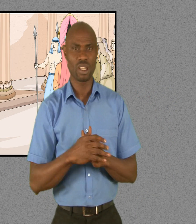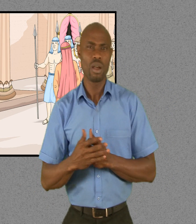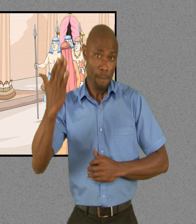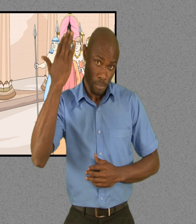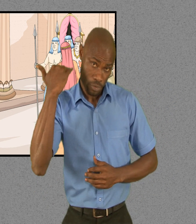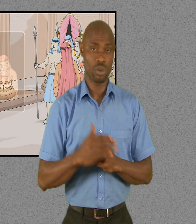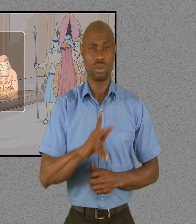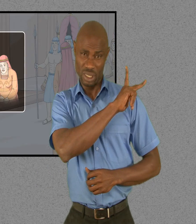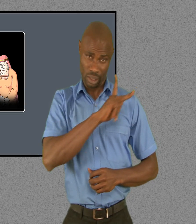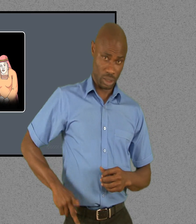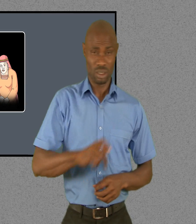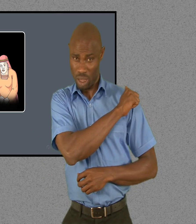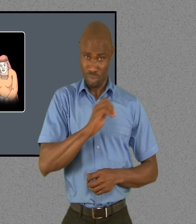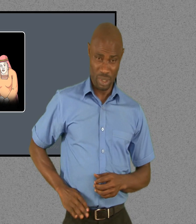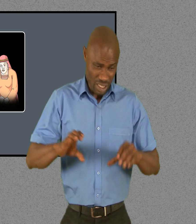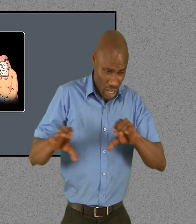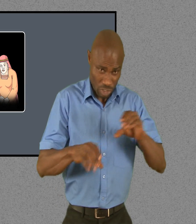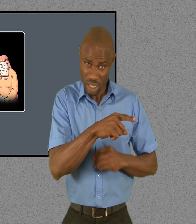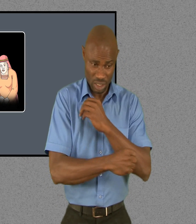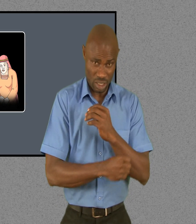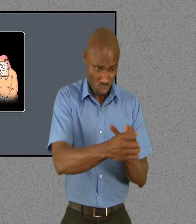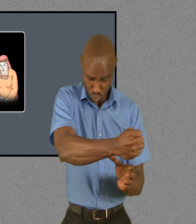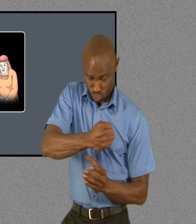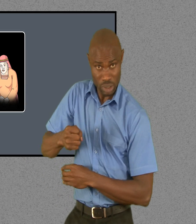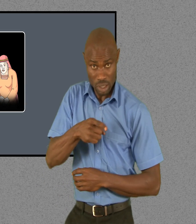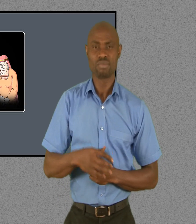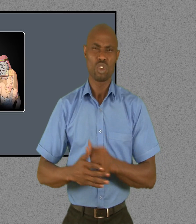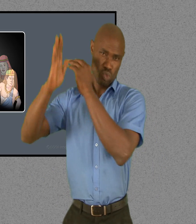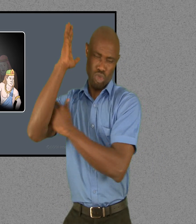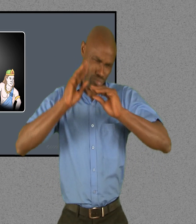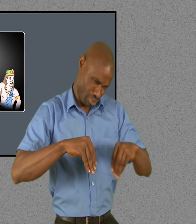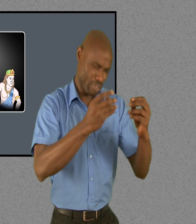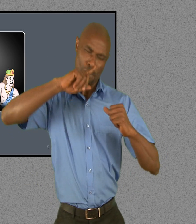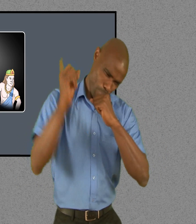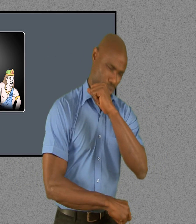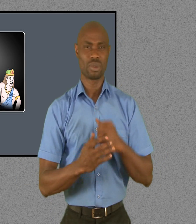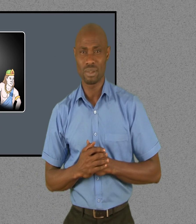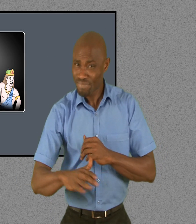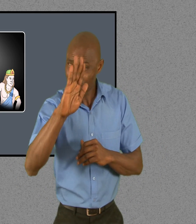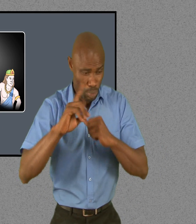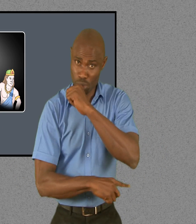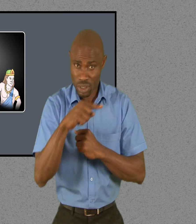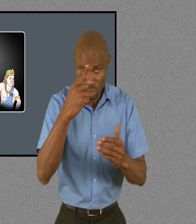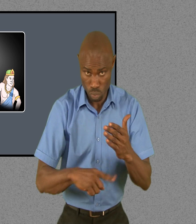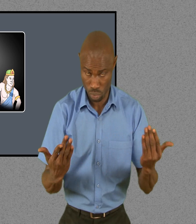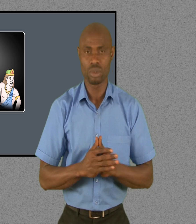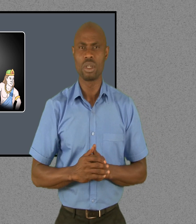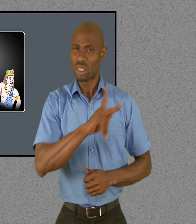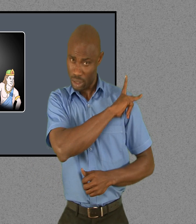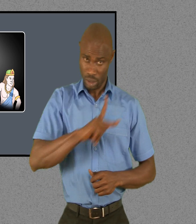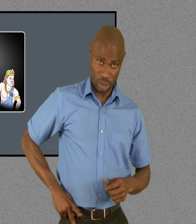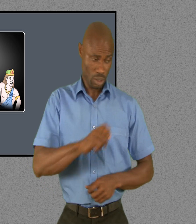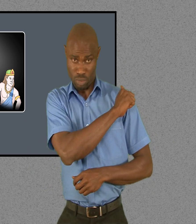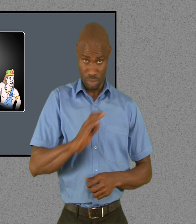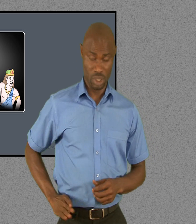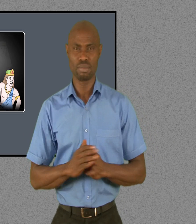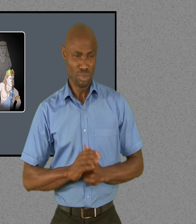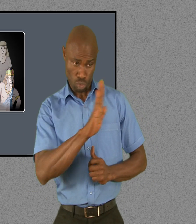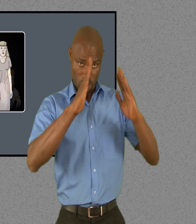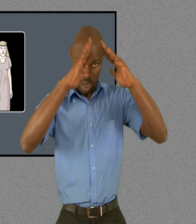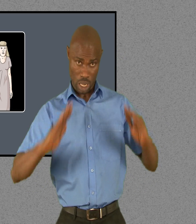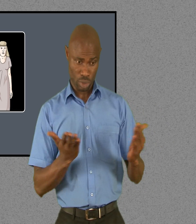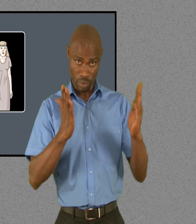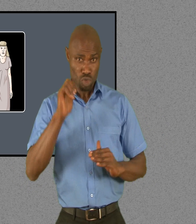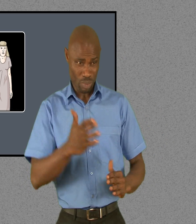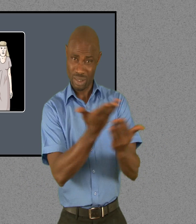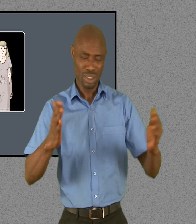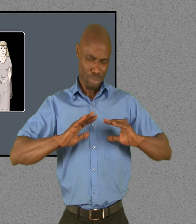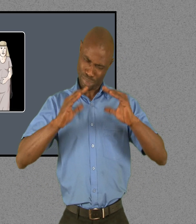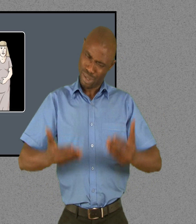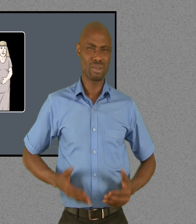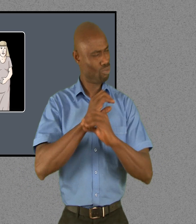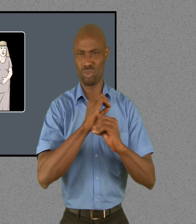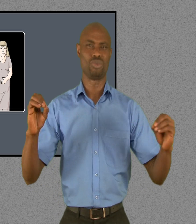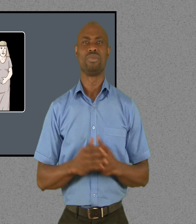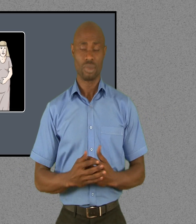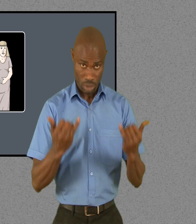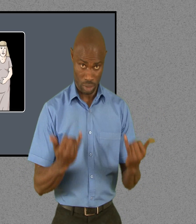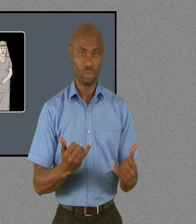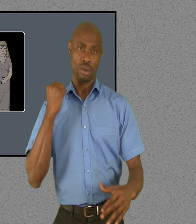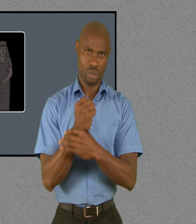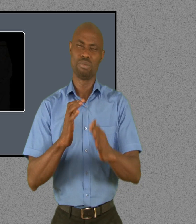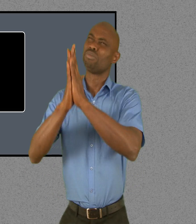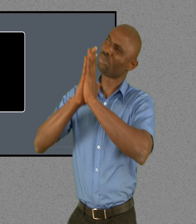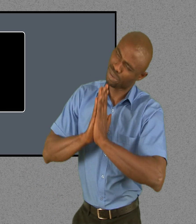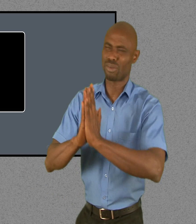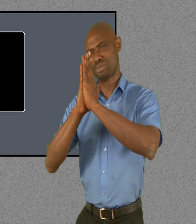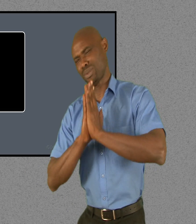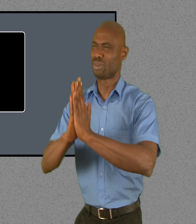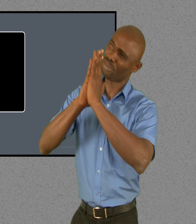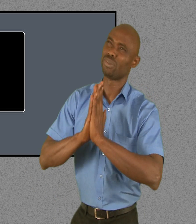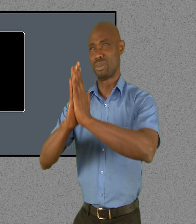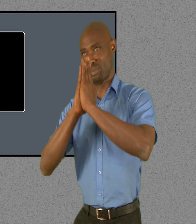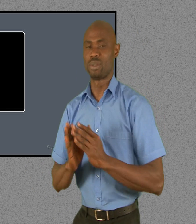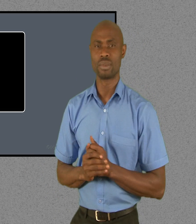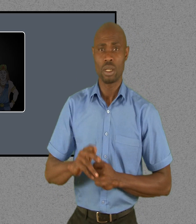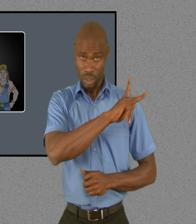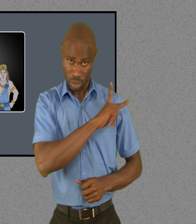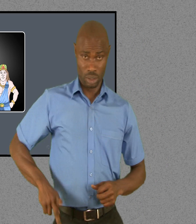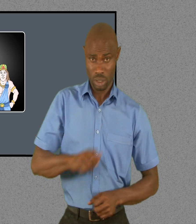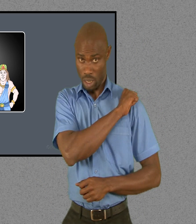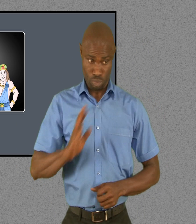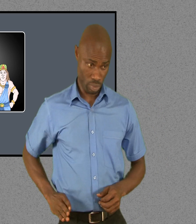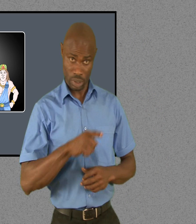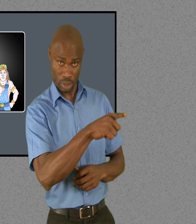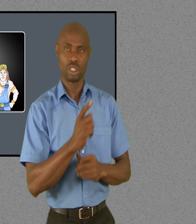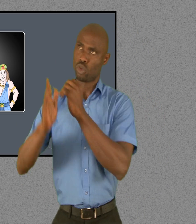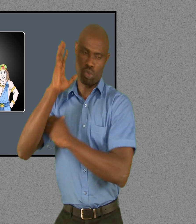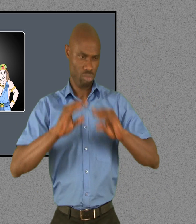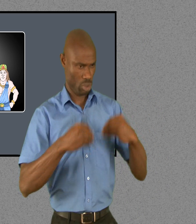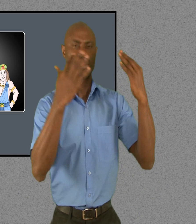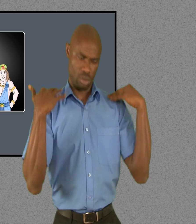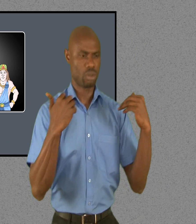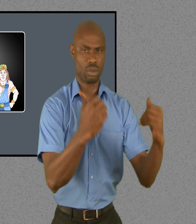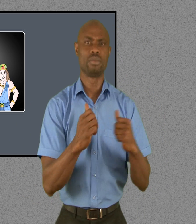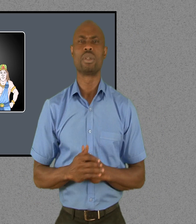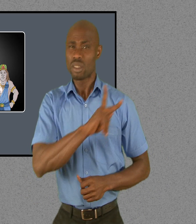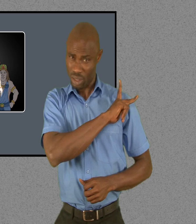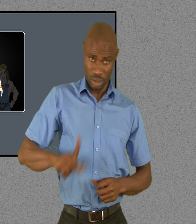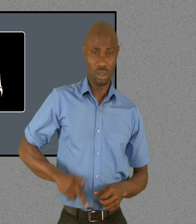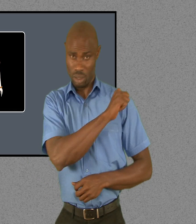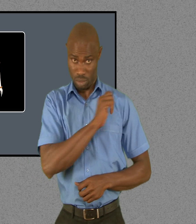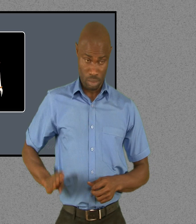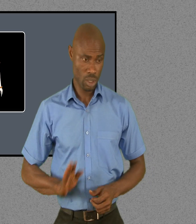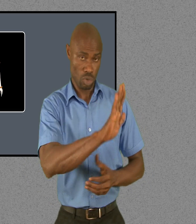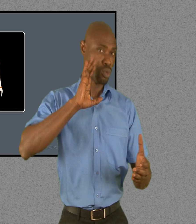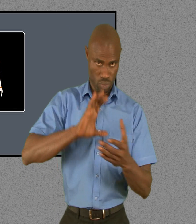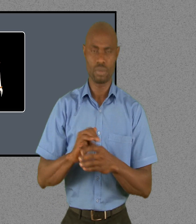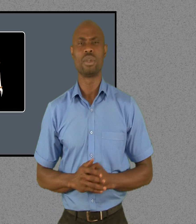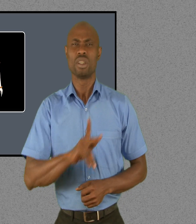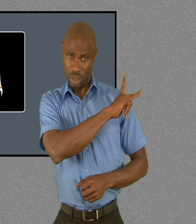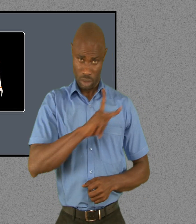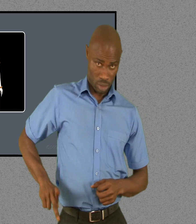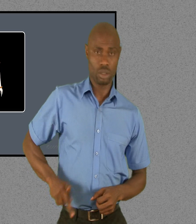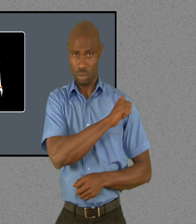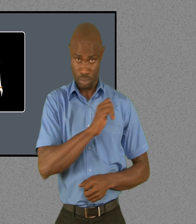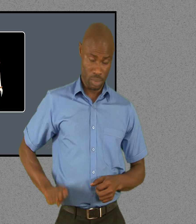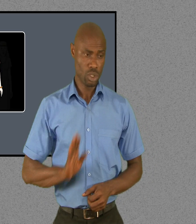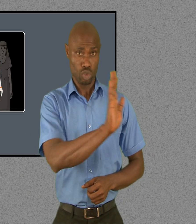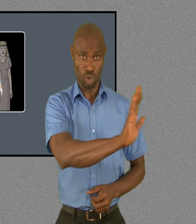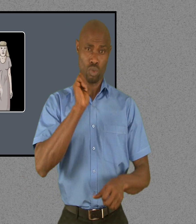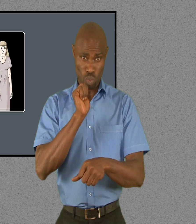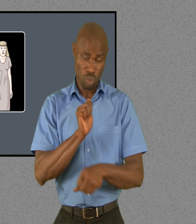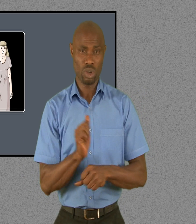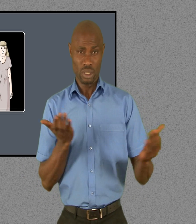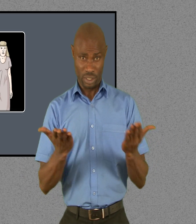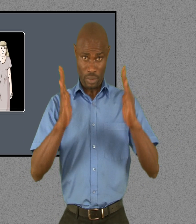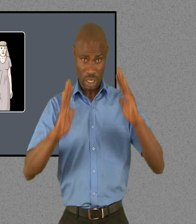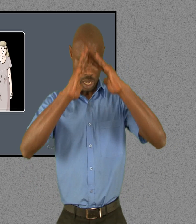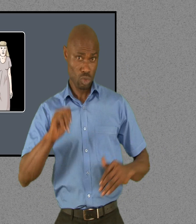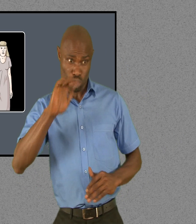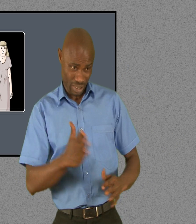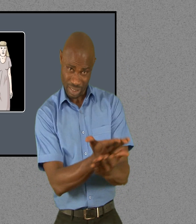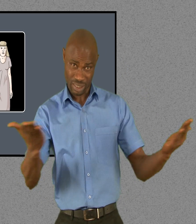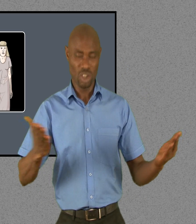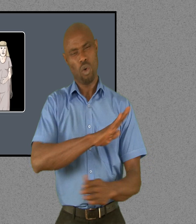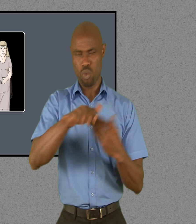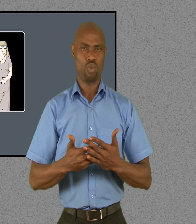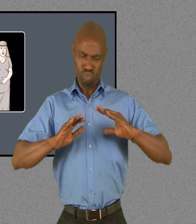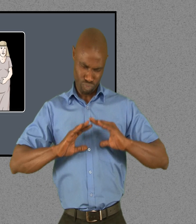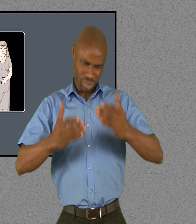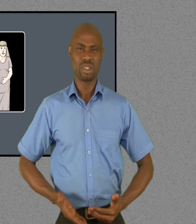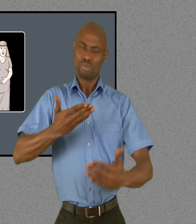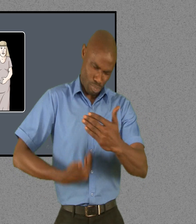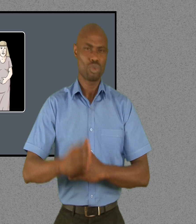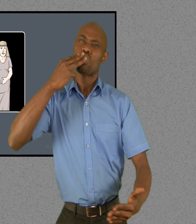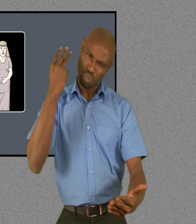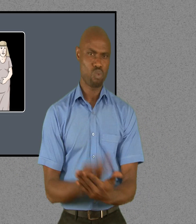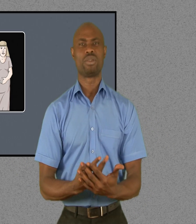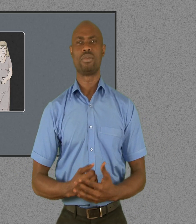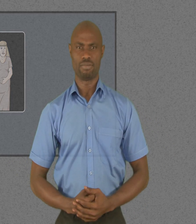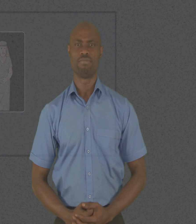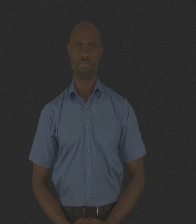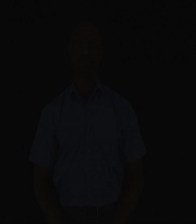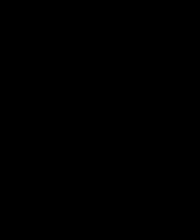Then Abraham prayed to God, and God healed Abimelech and his wife and his maidservants, so that they could again bear children— for on account of Abraham’s wife Sarah, the LORD had completely closed all the wombs in Abimelech’s household.